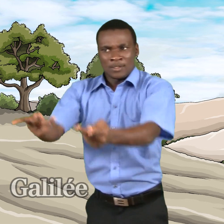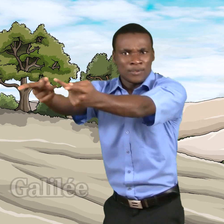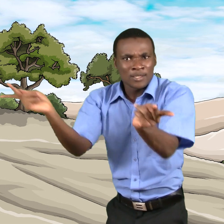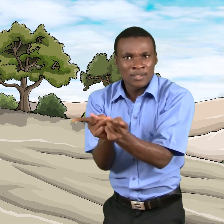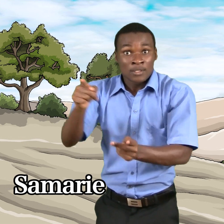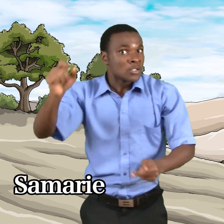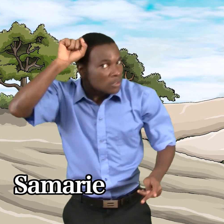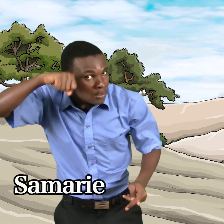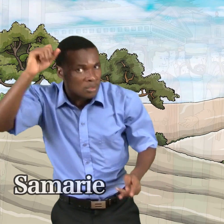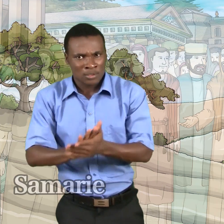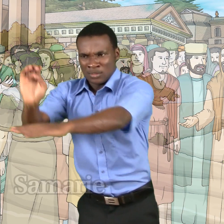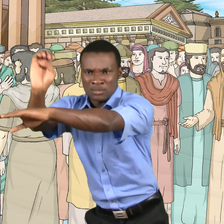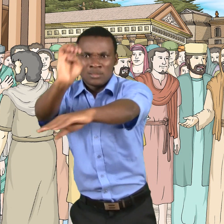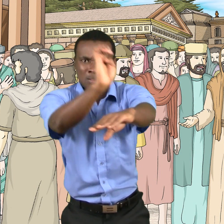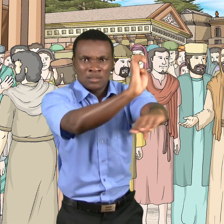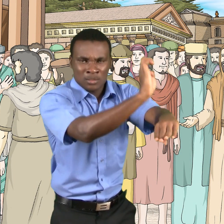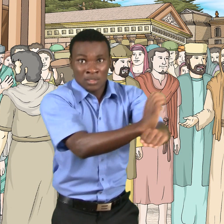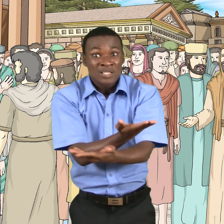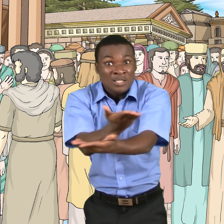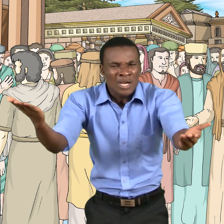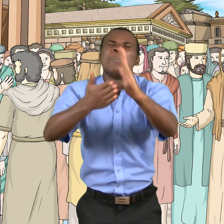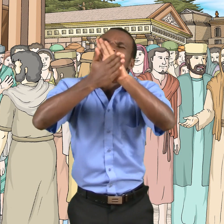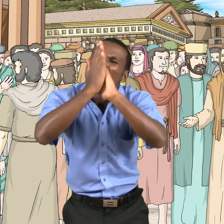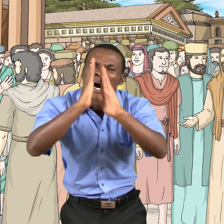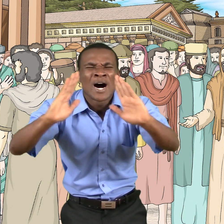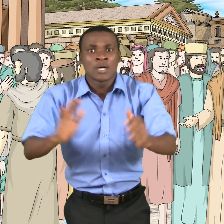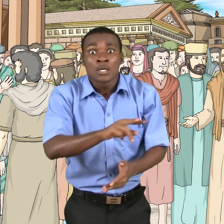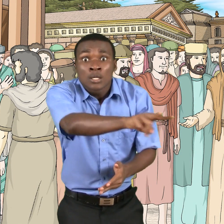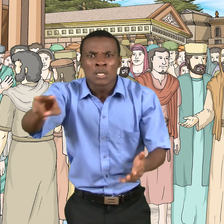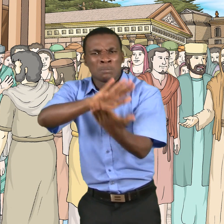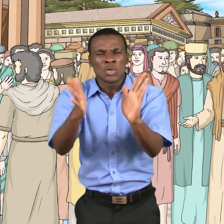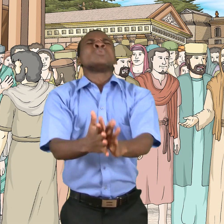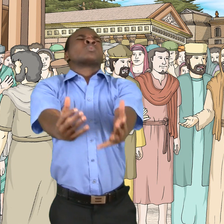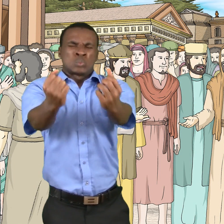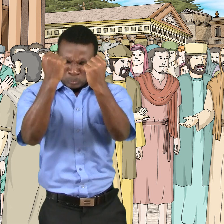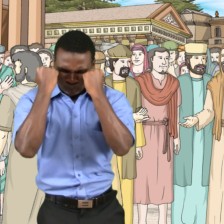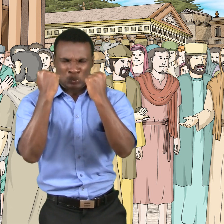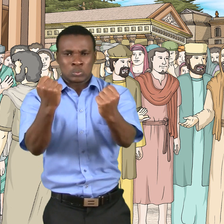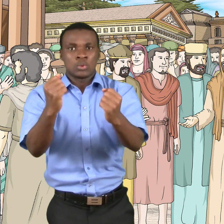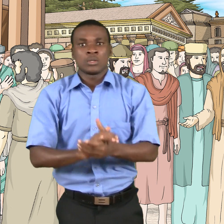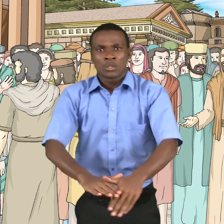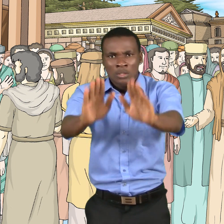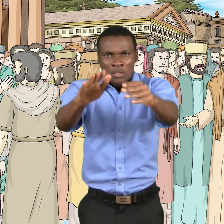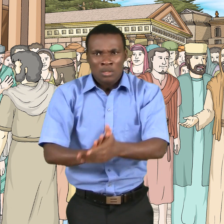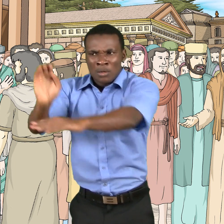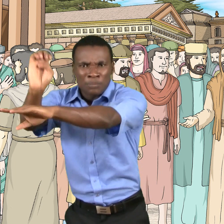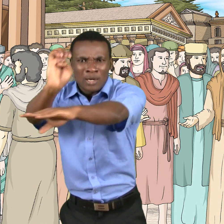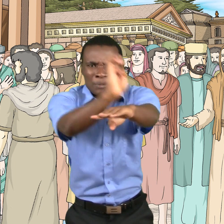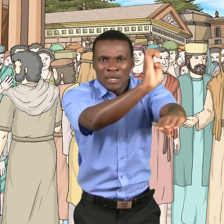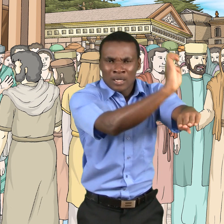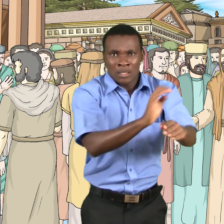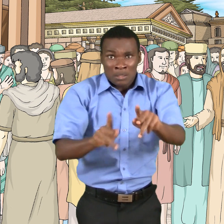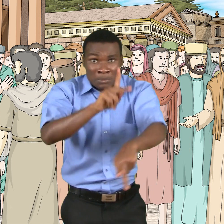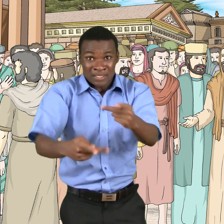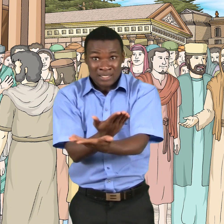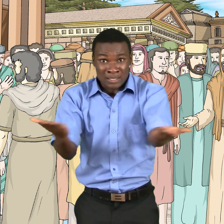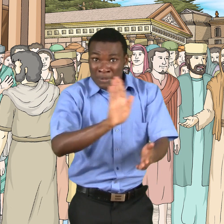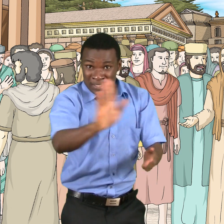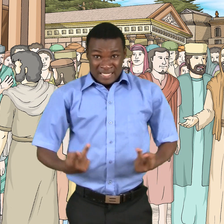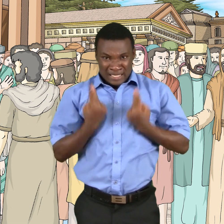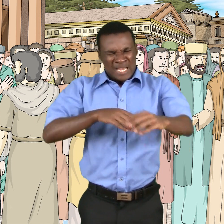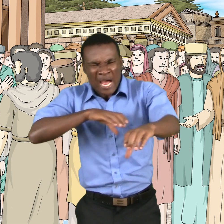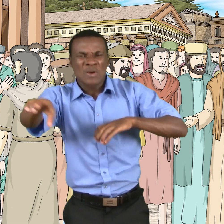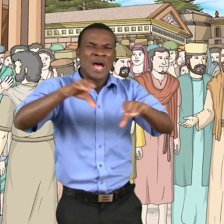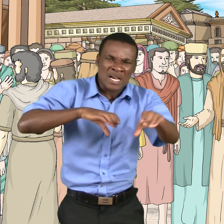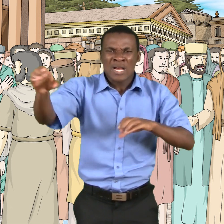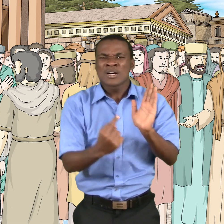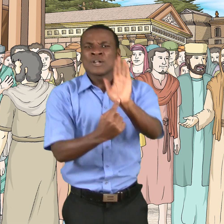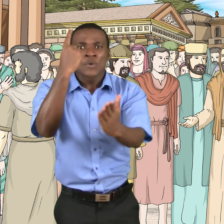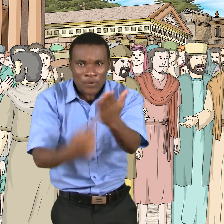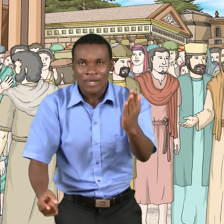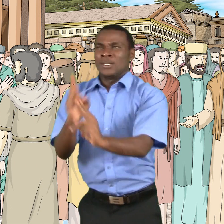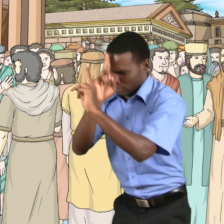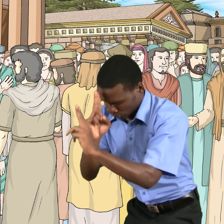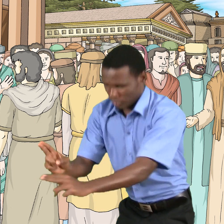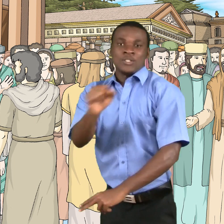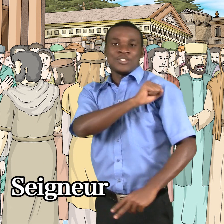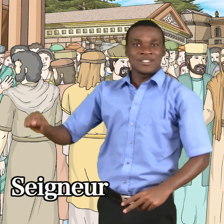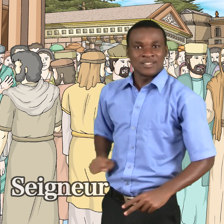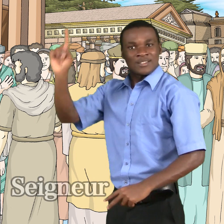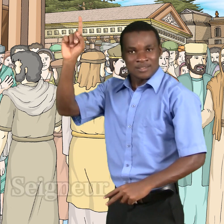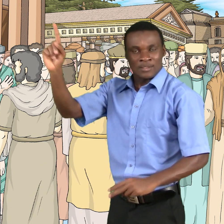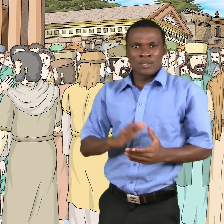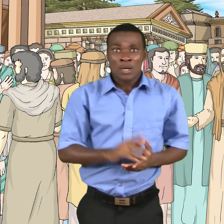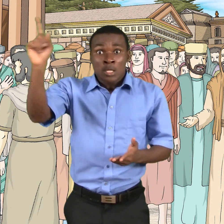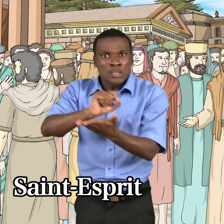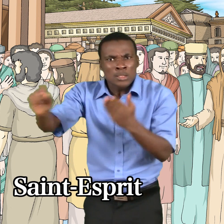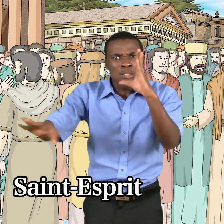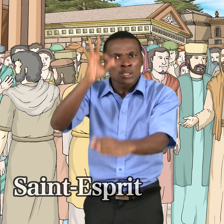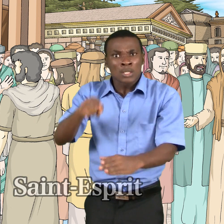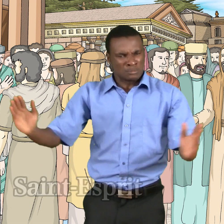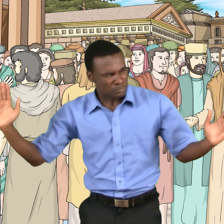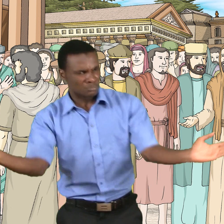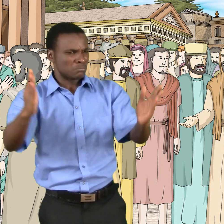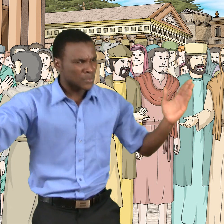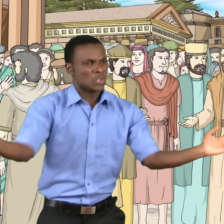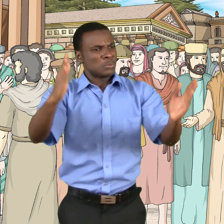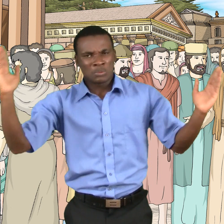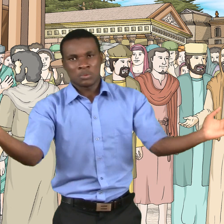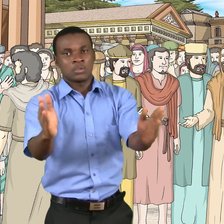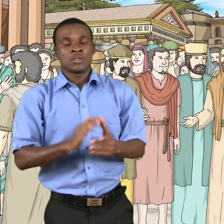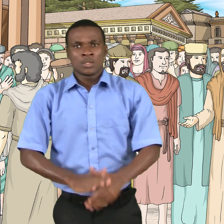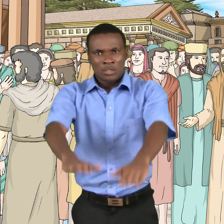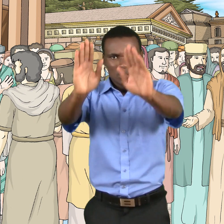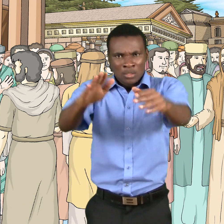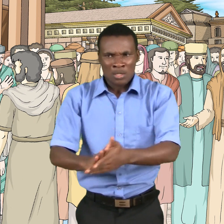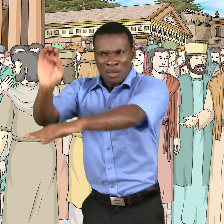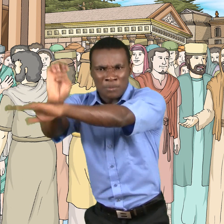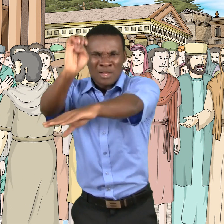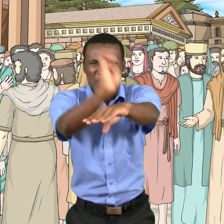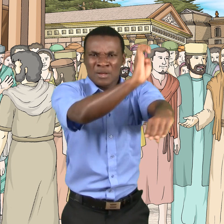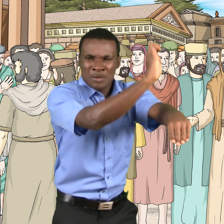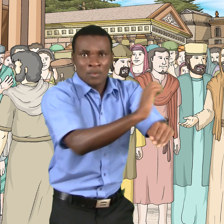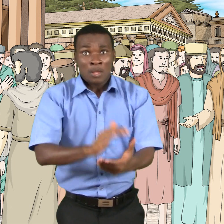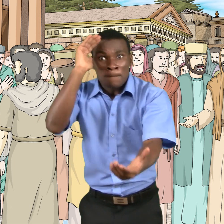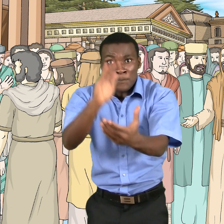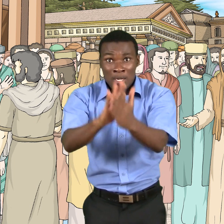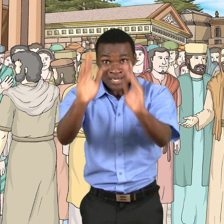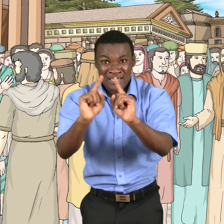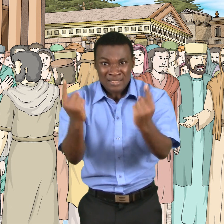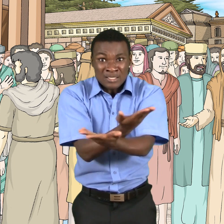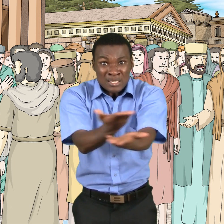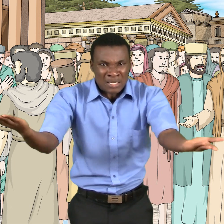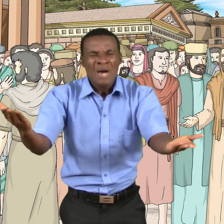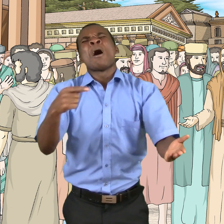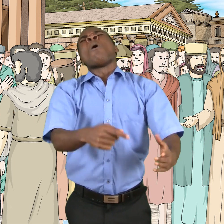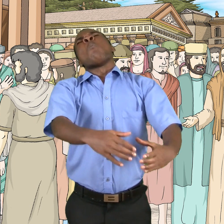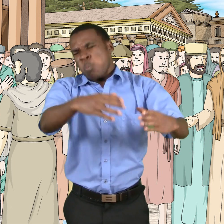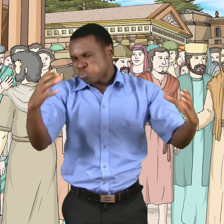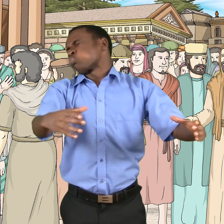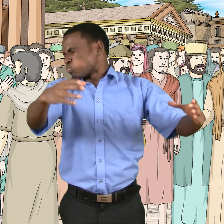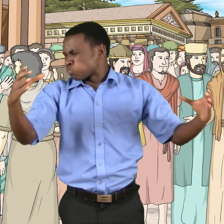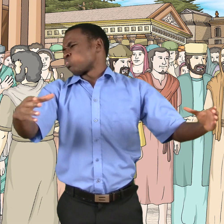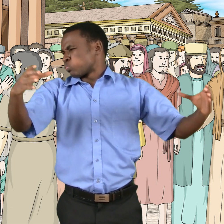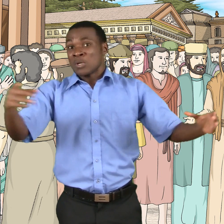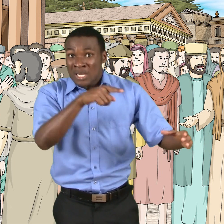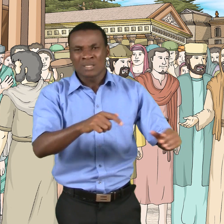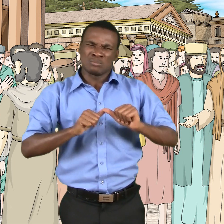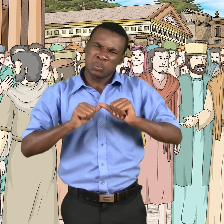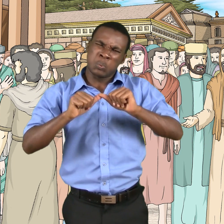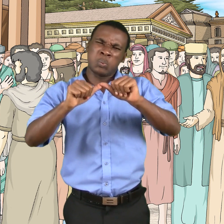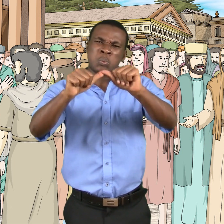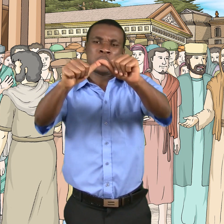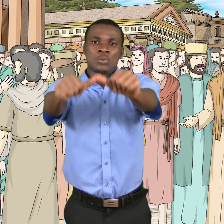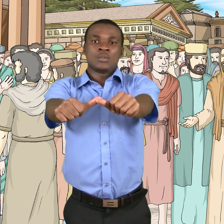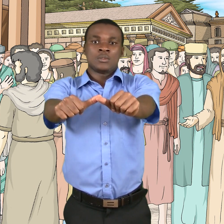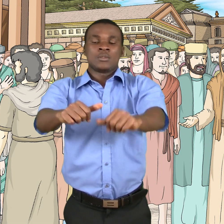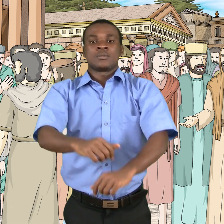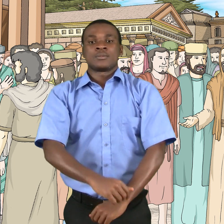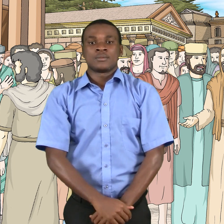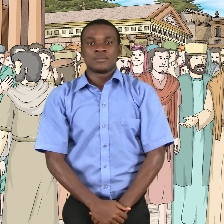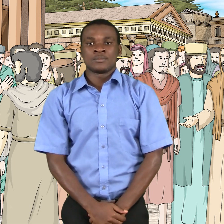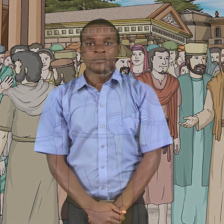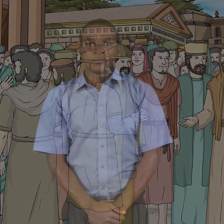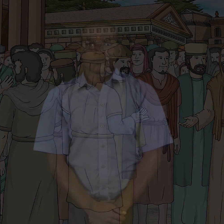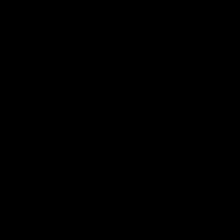It grew in strength and numbers, living in the fear of the Lord and the encouragement of the Holy Spirit.